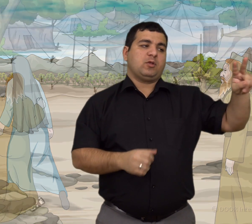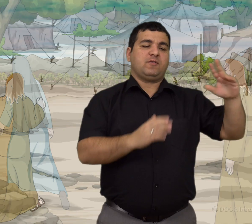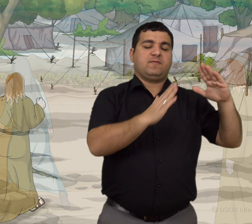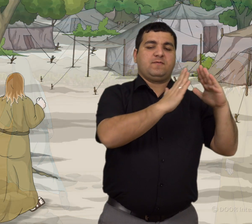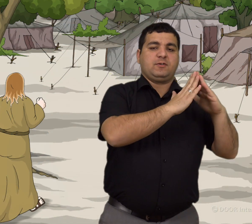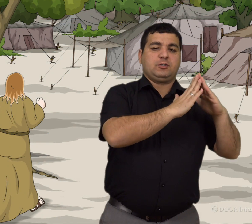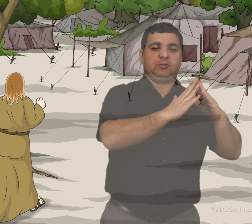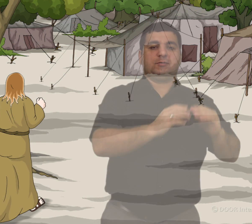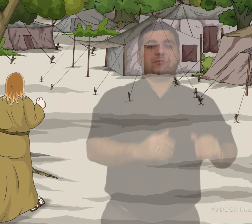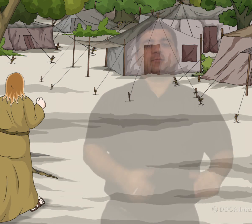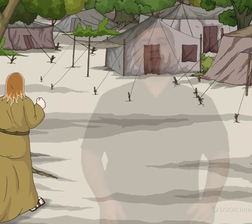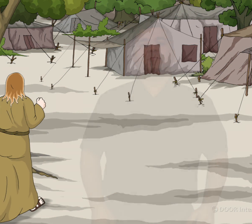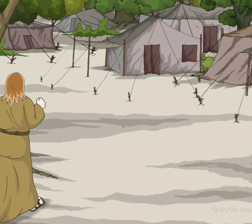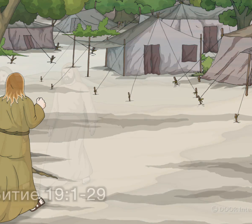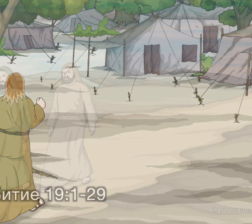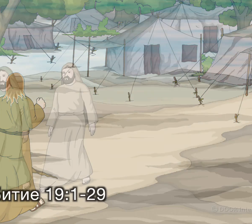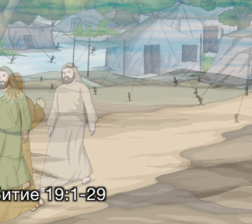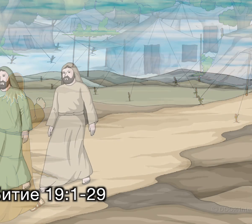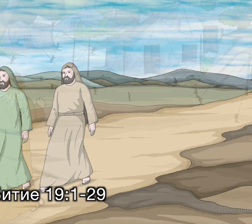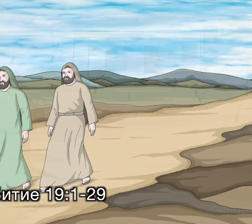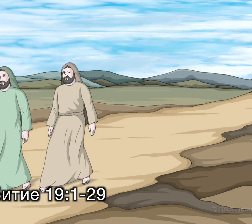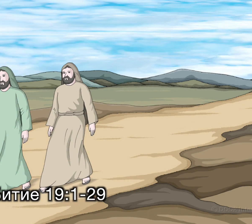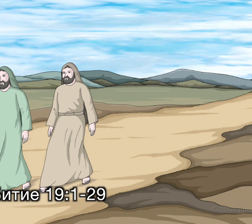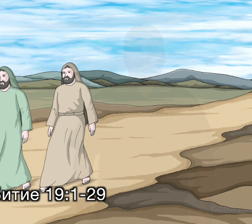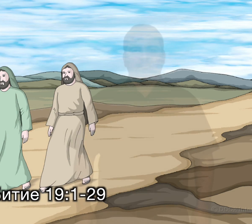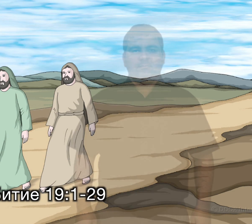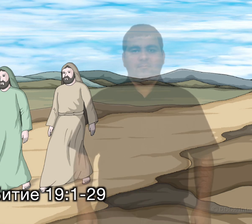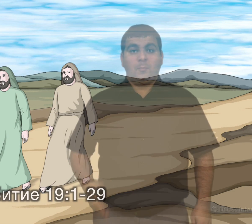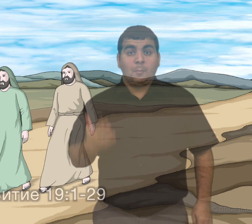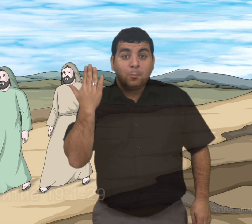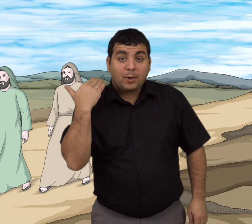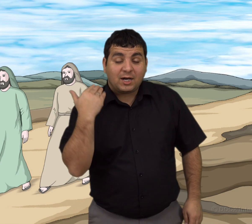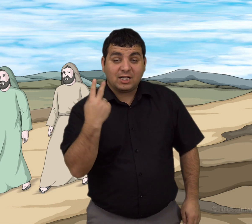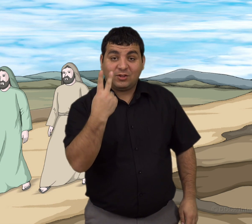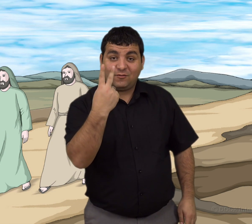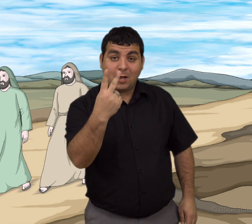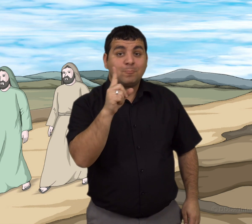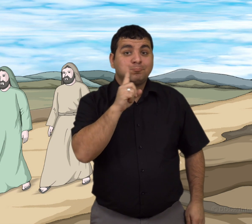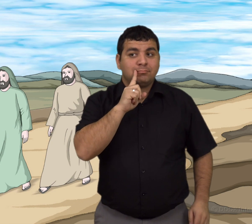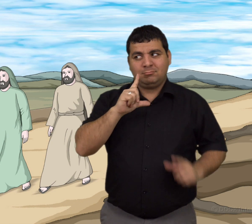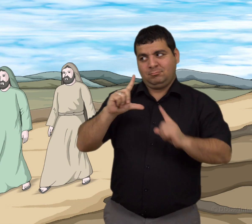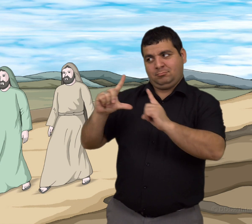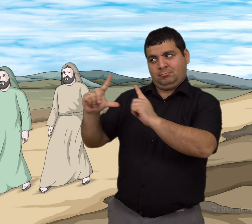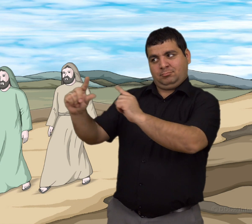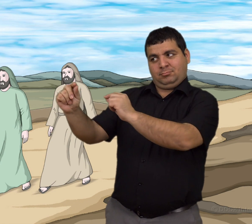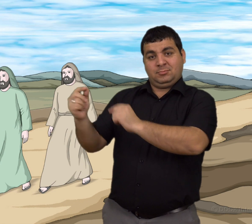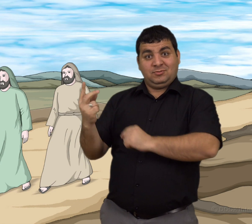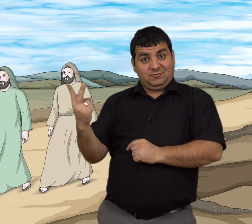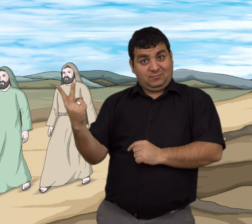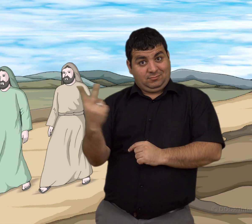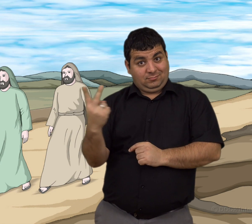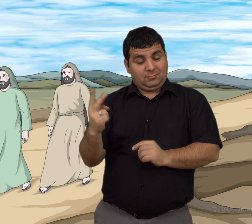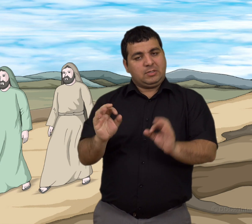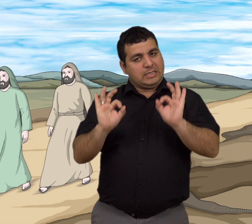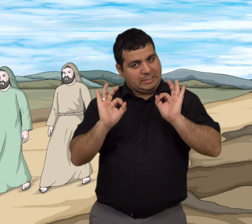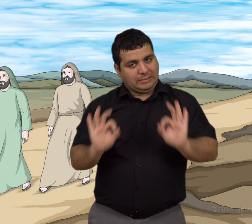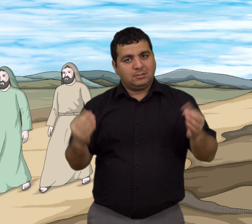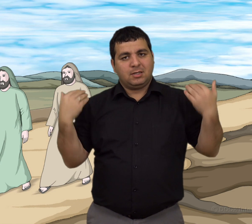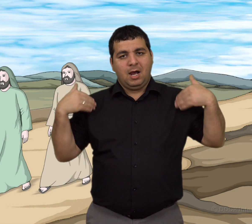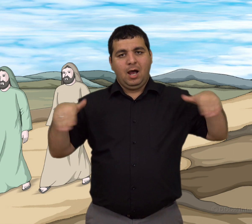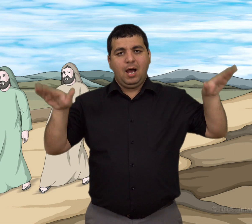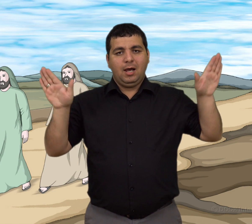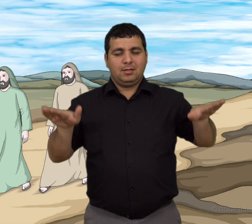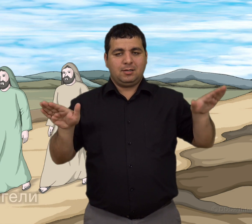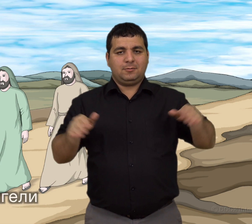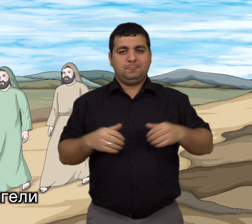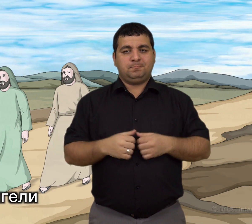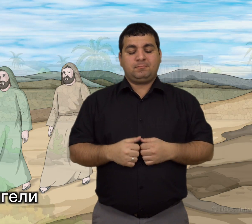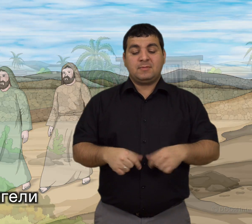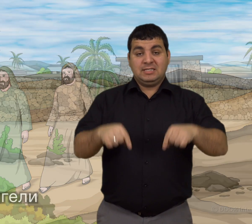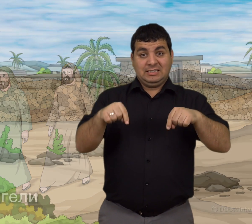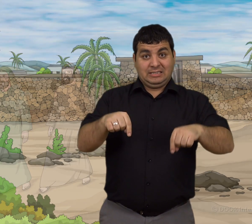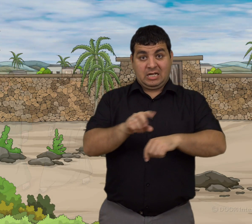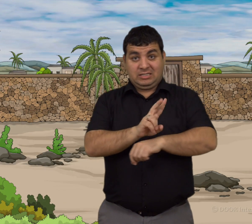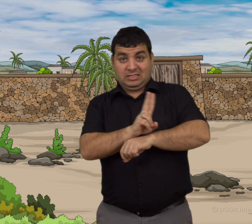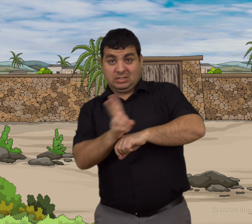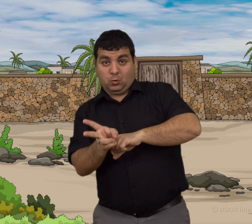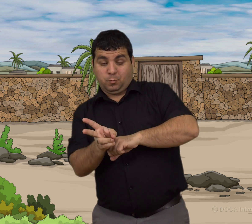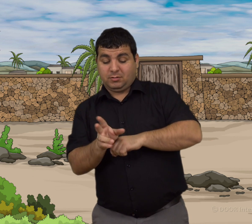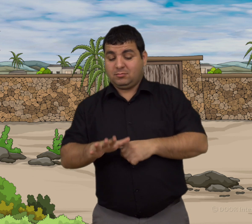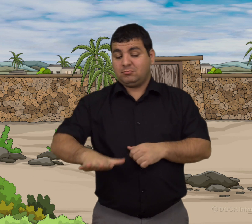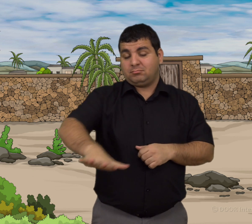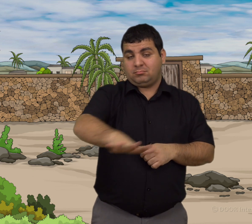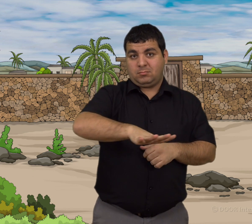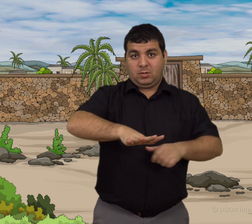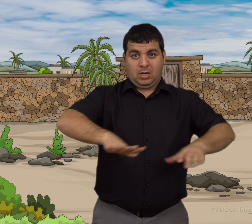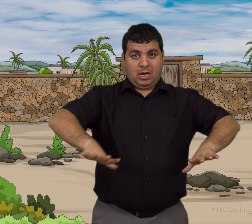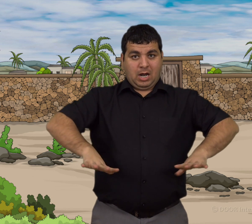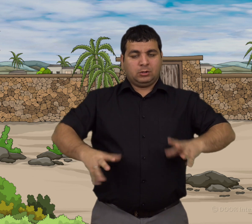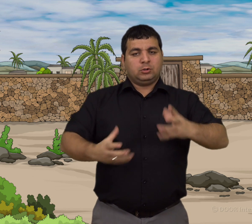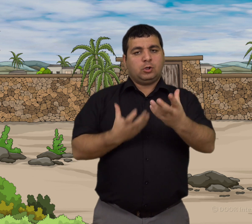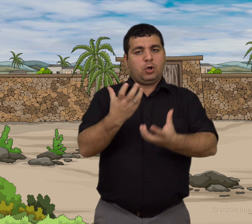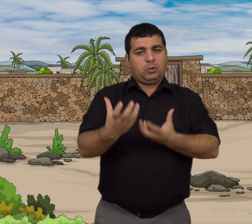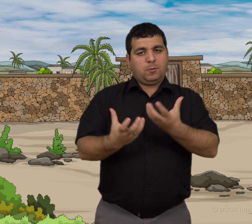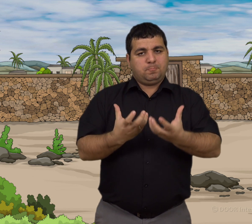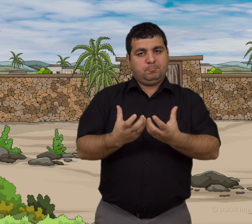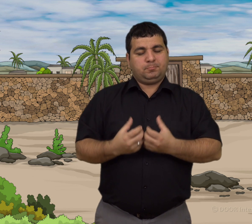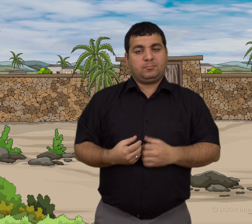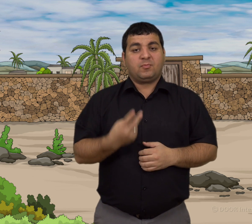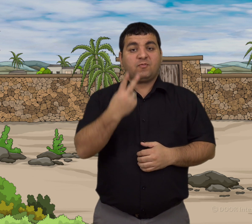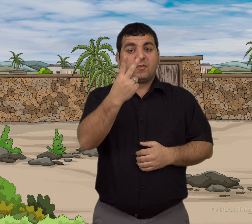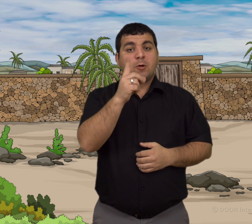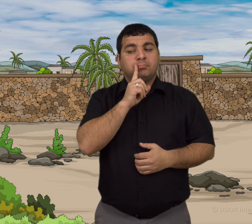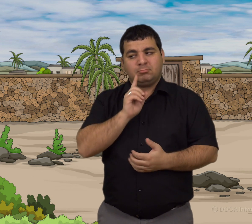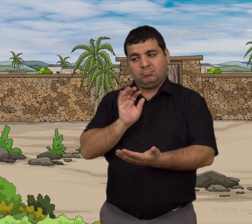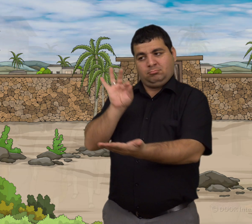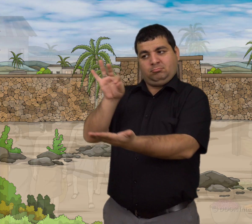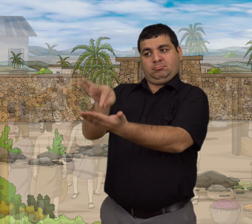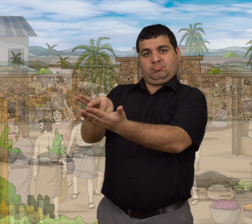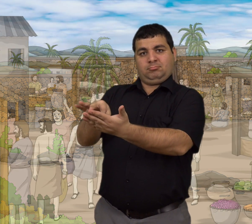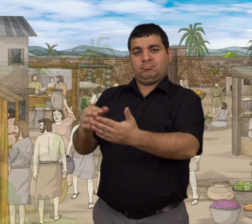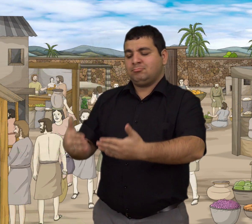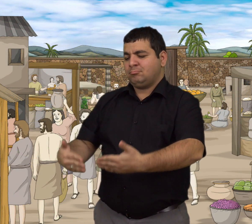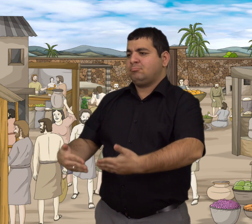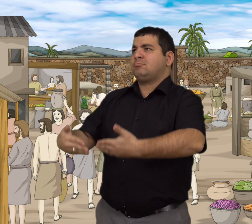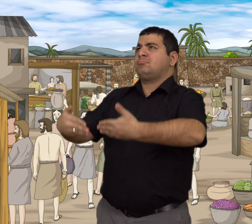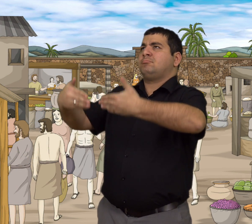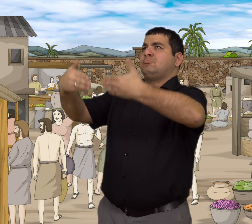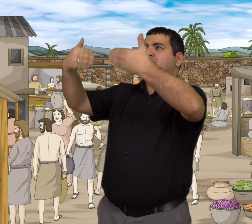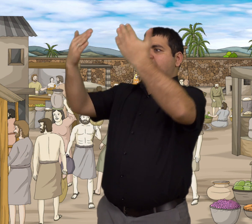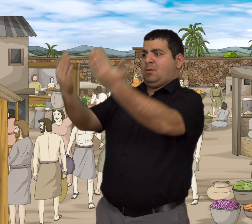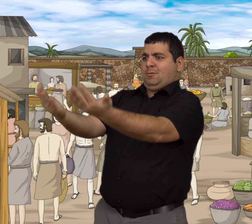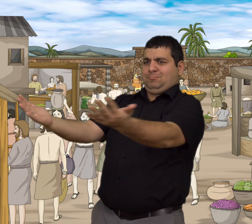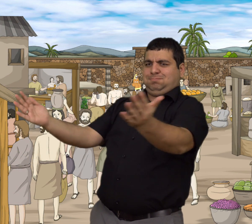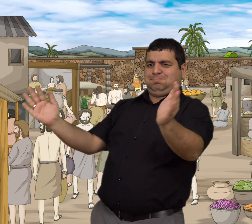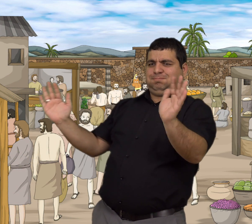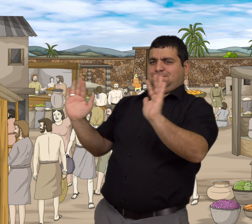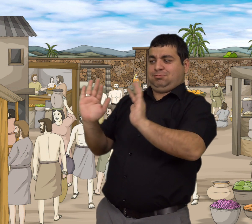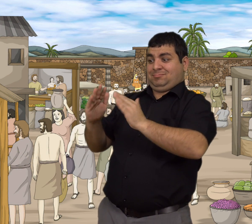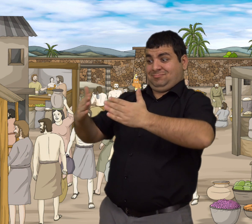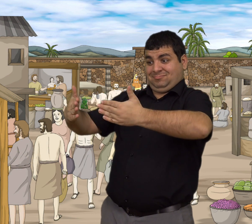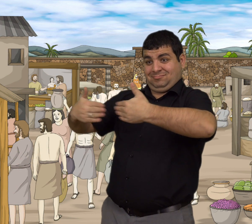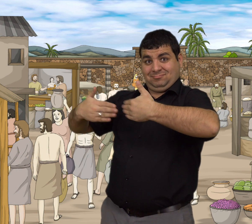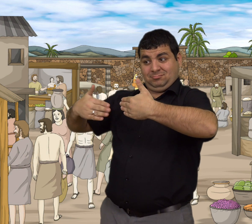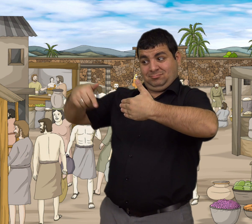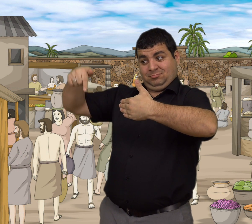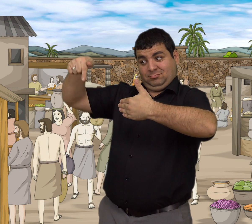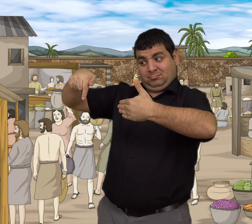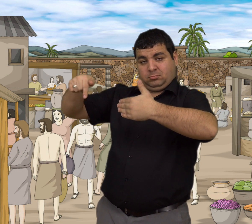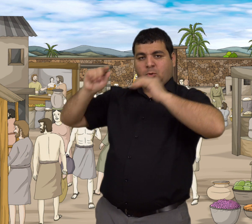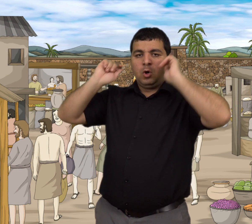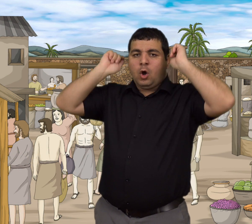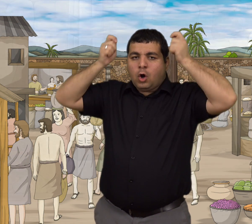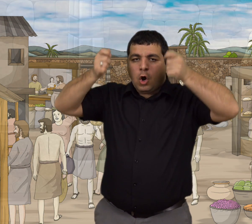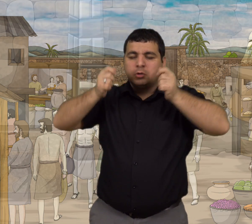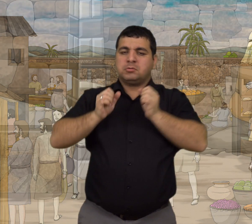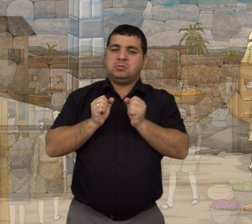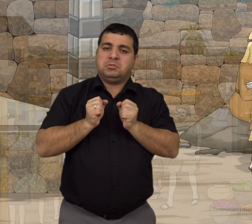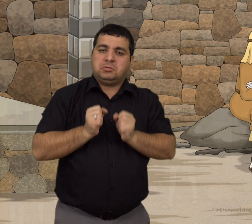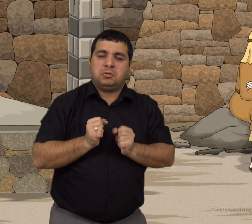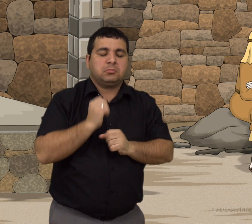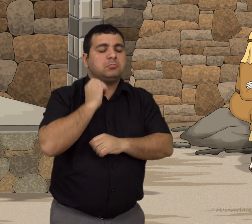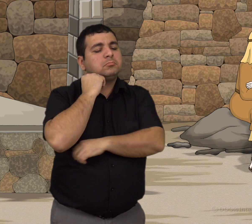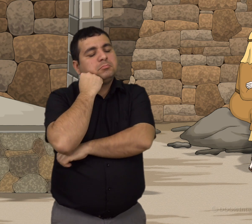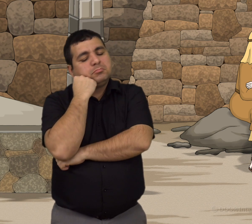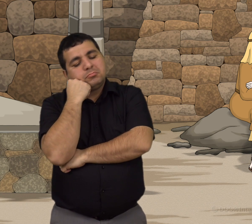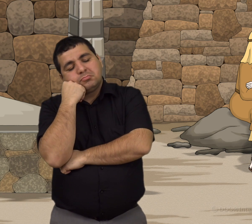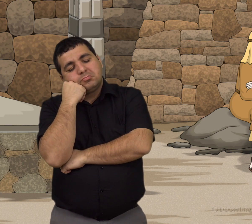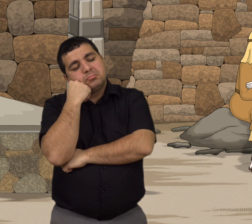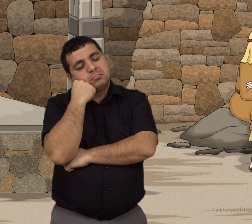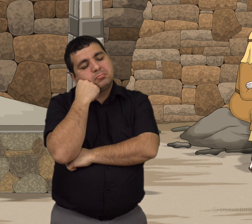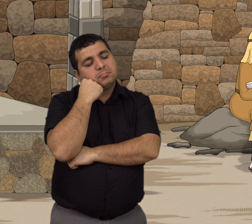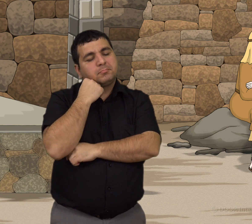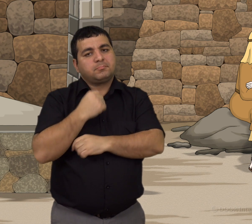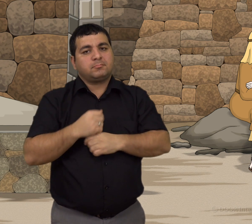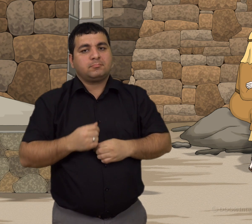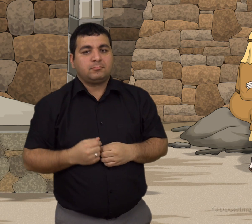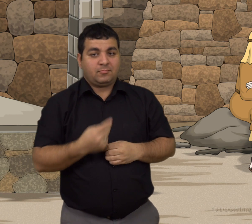Now the two angels arrived at Sodom in the evening, and Lot was sitting in the gateway of the city.